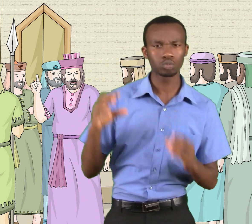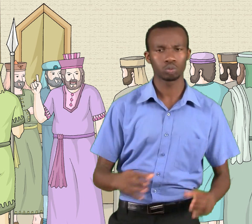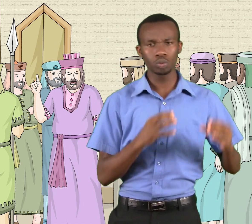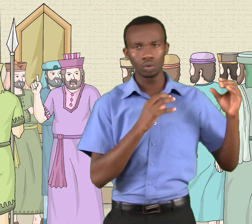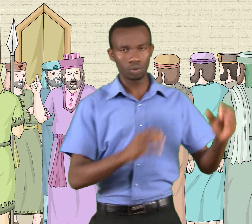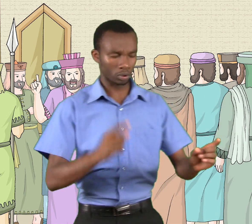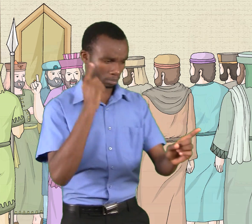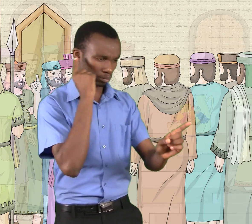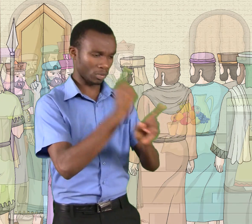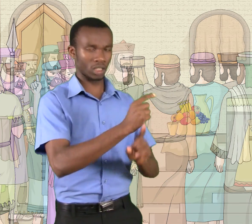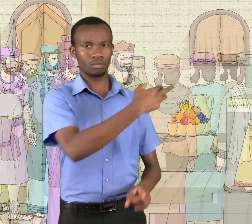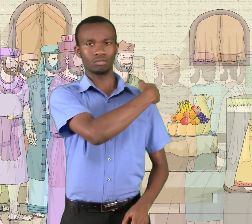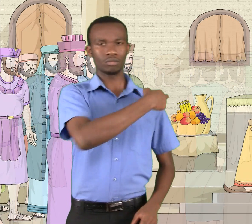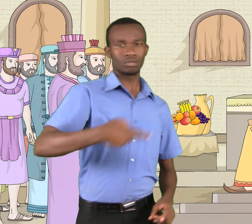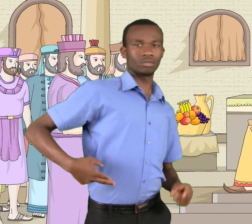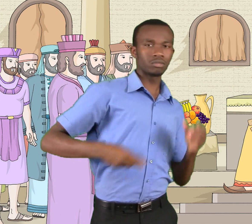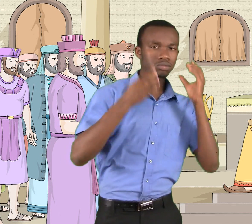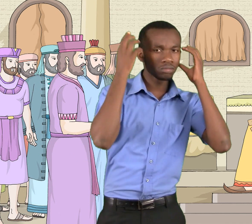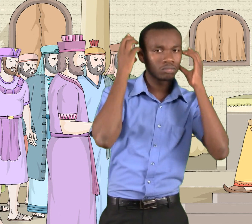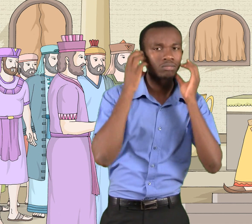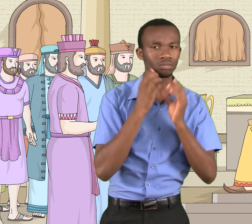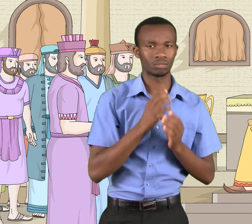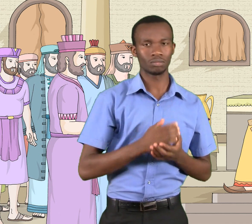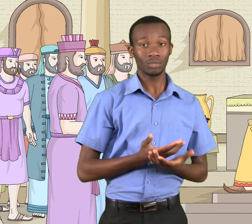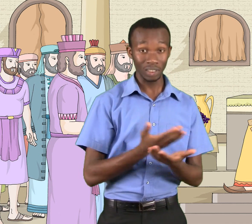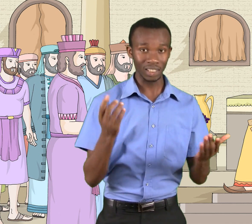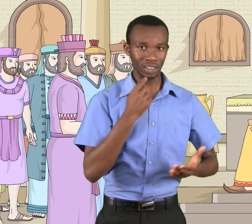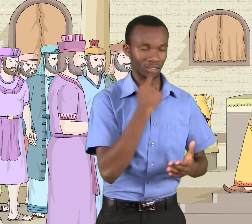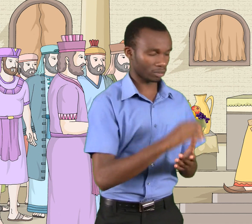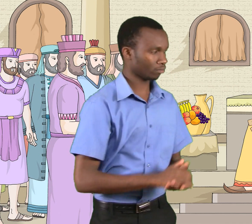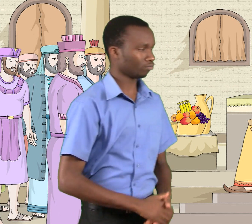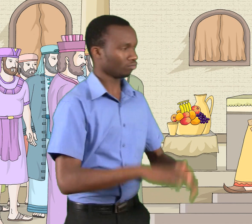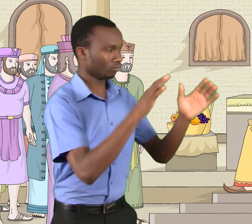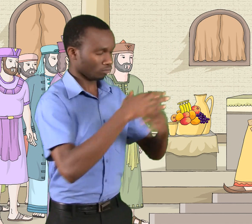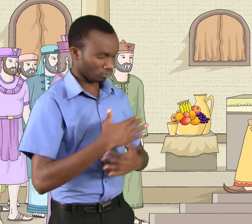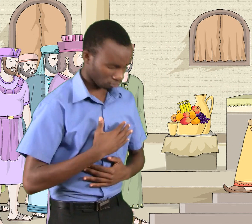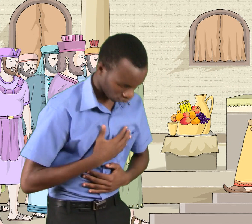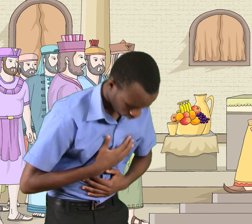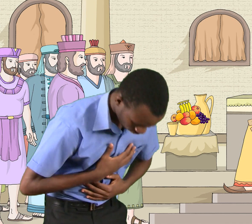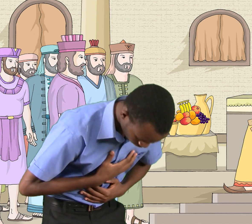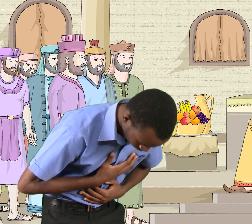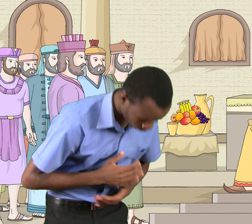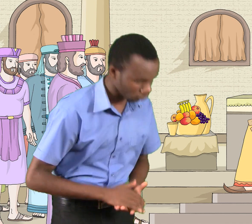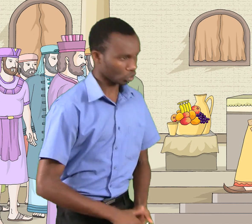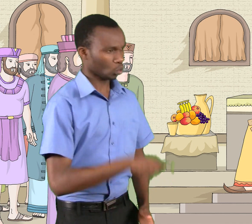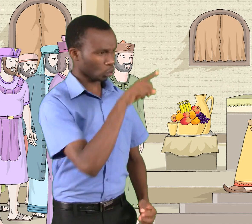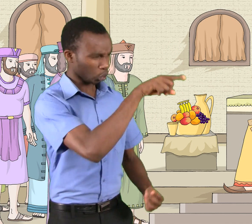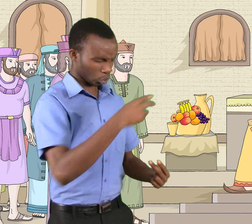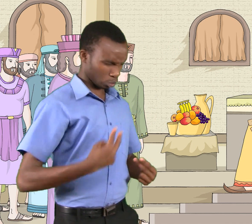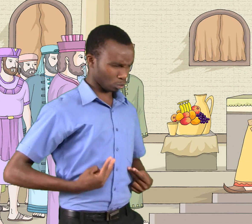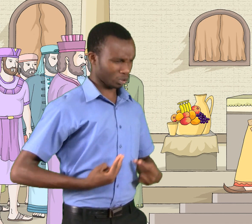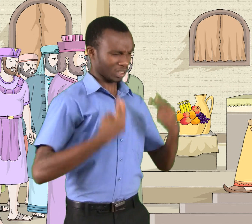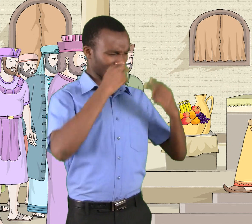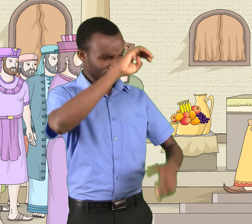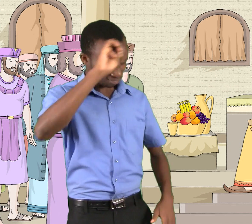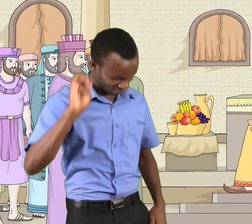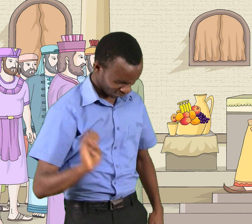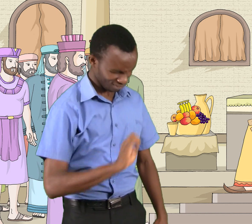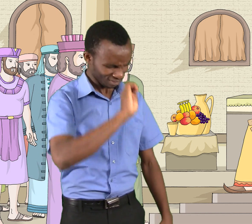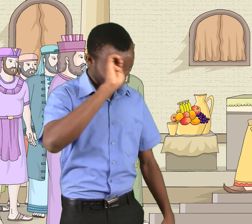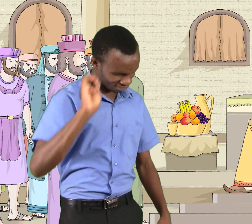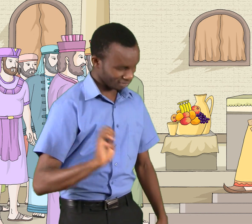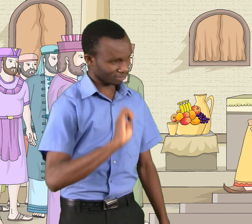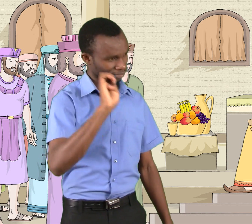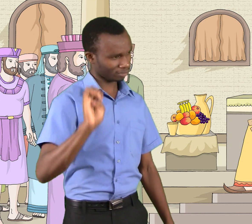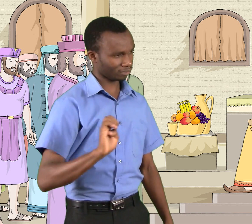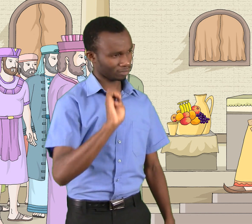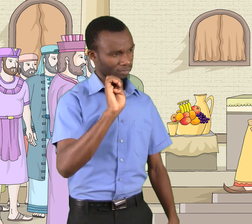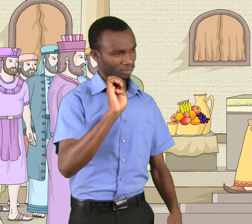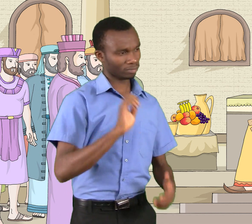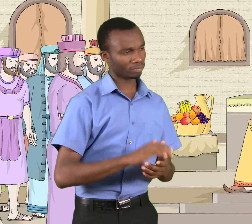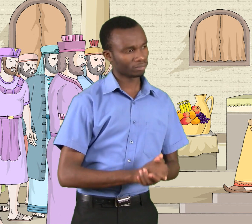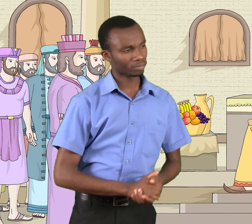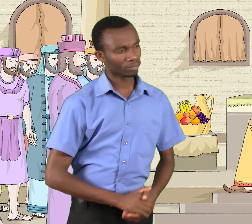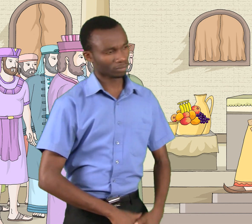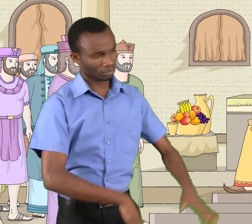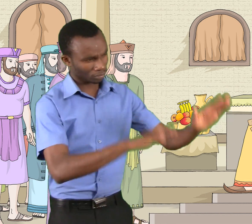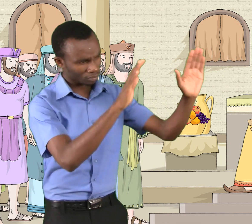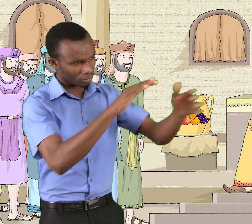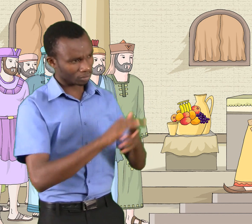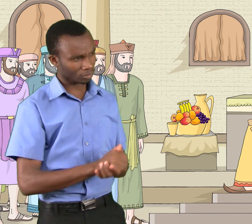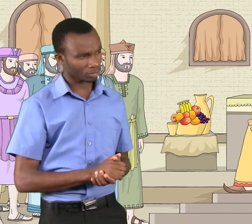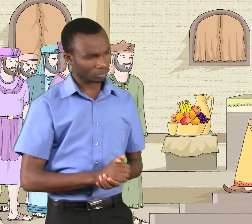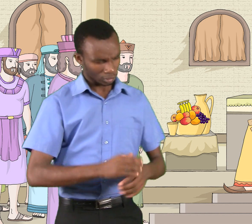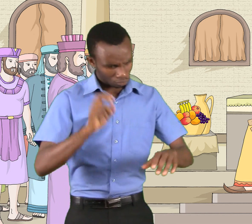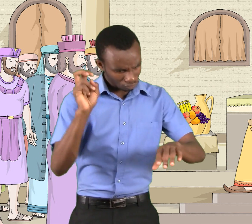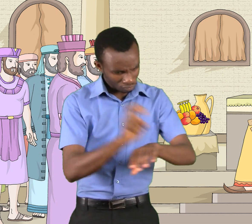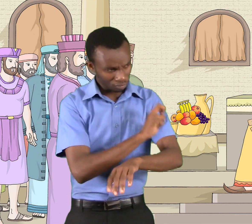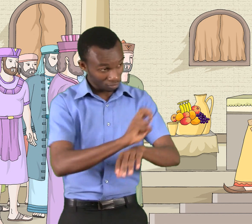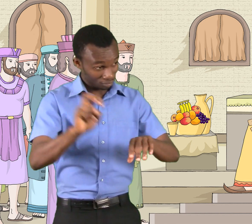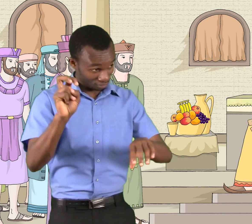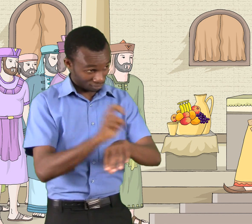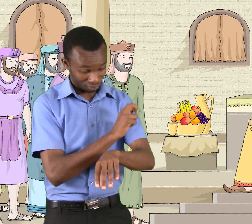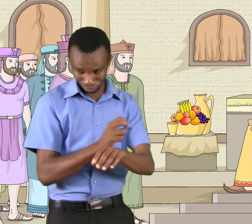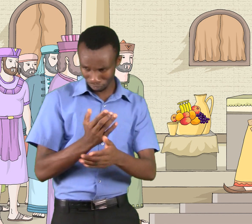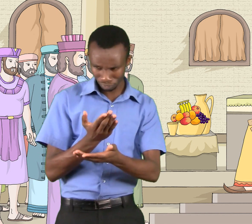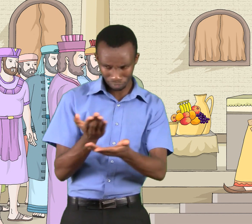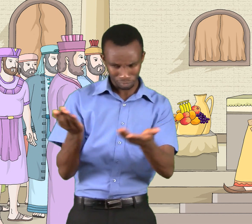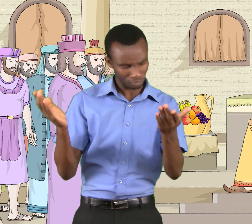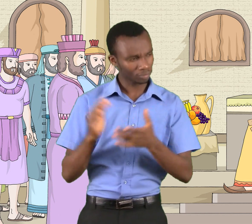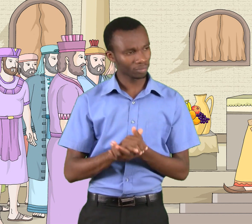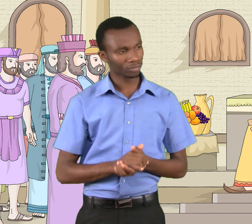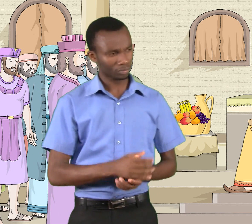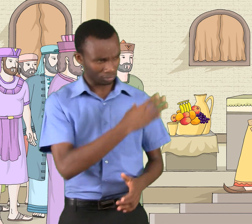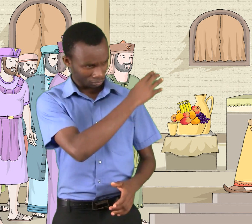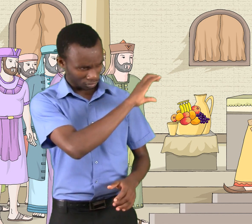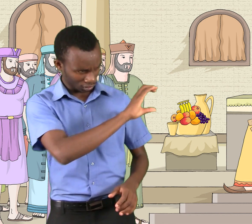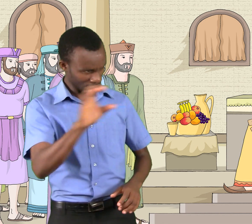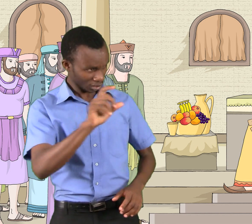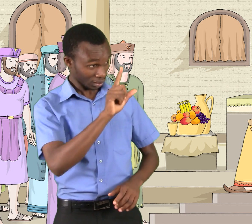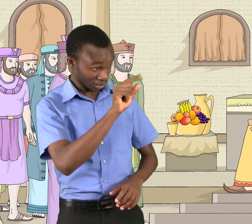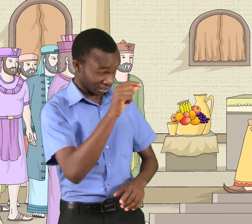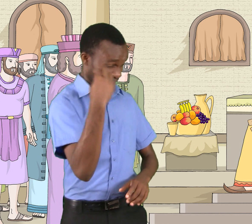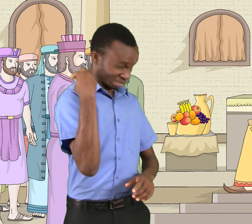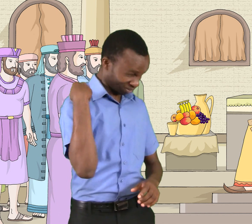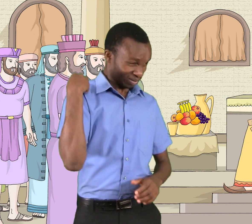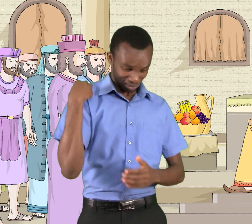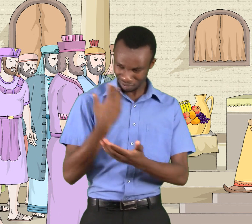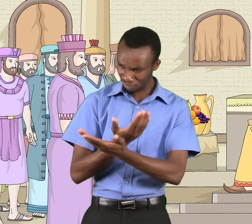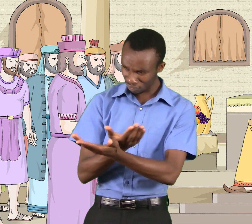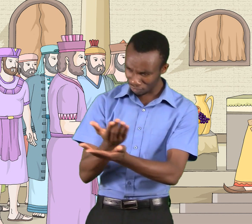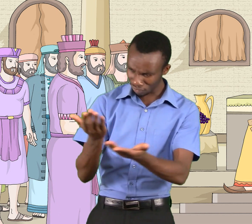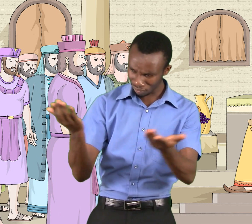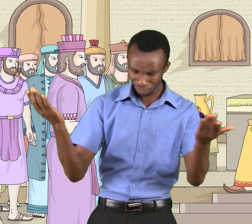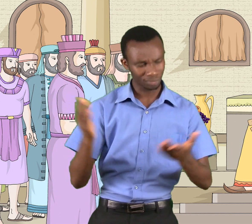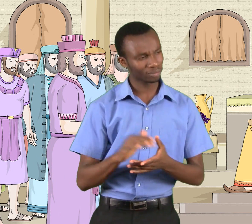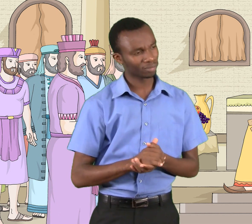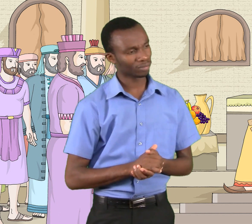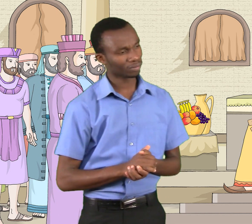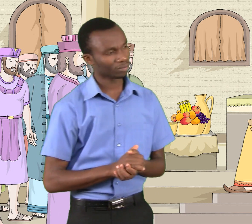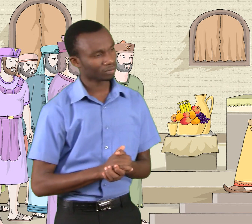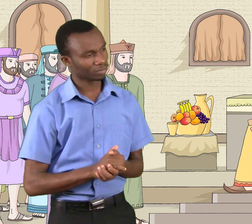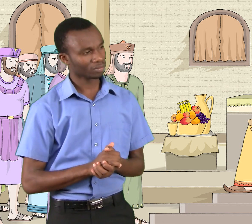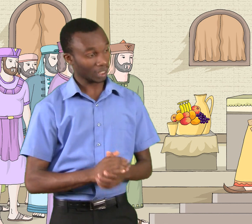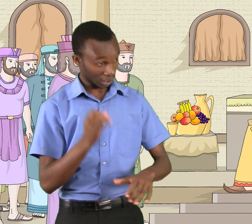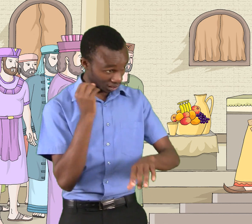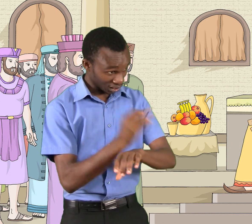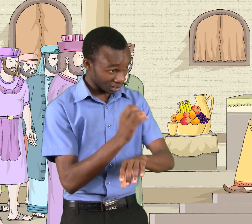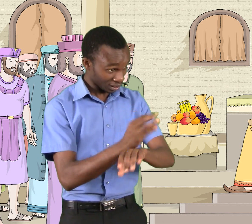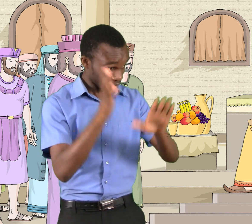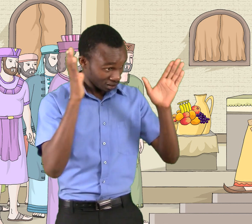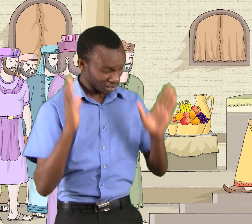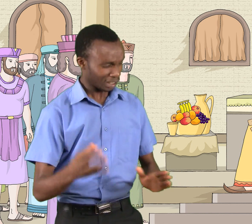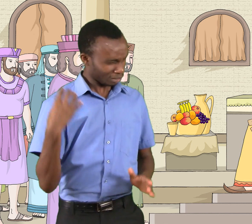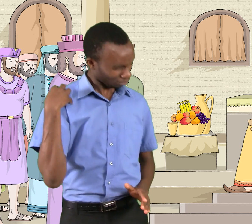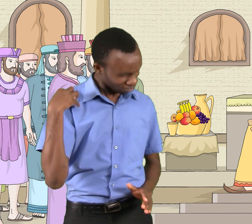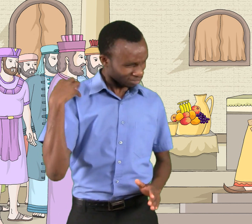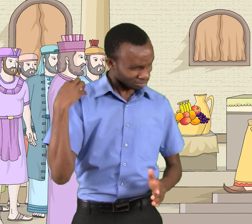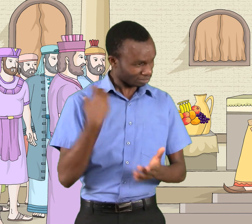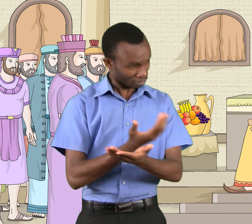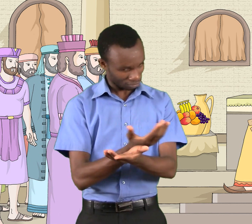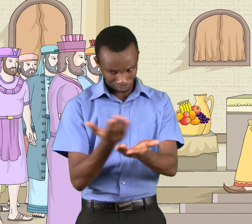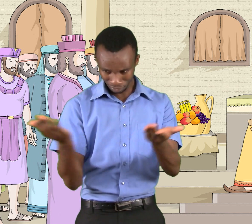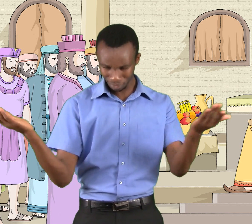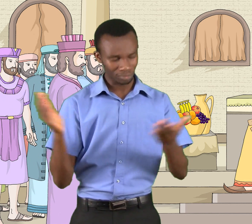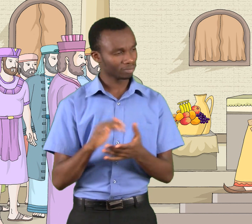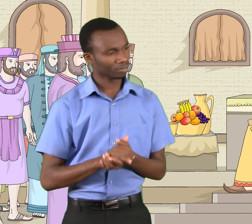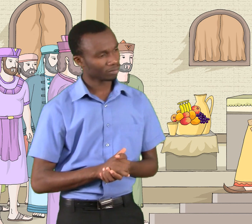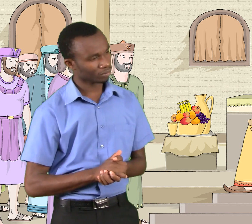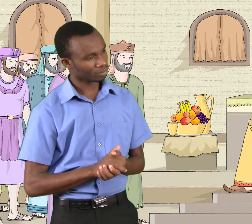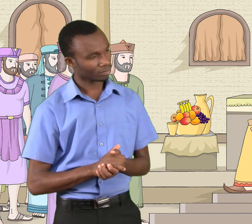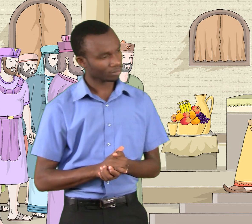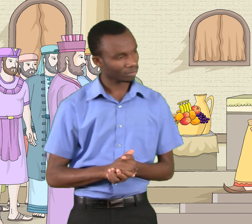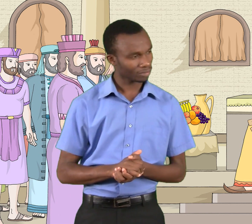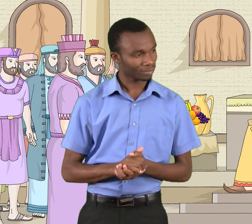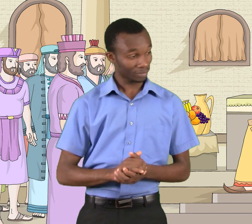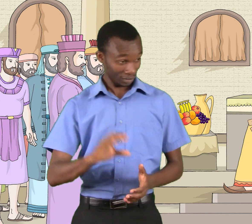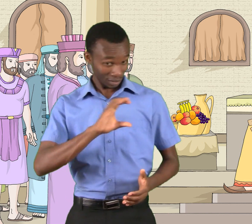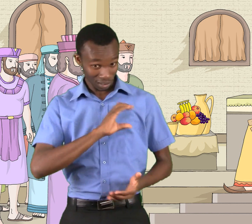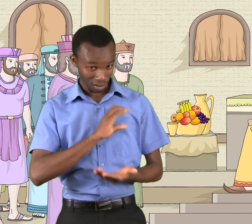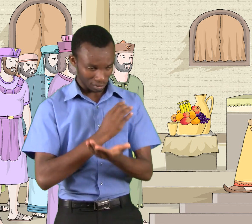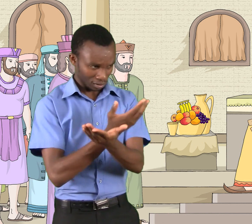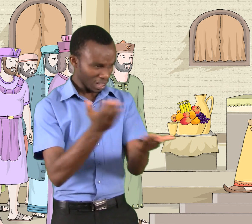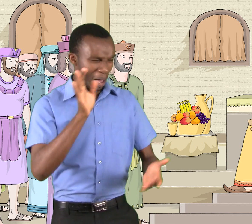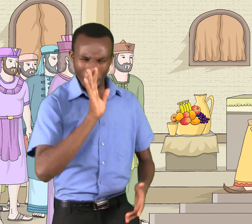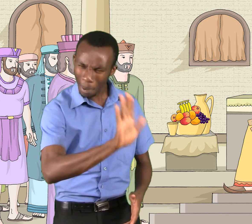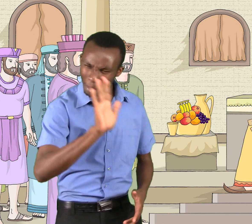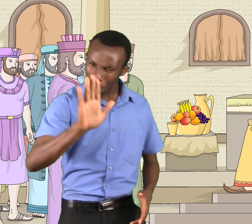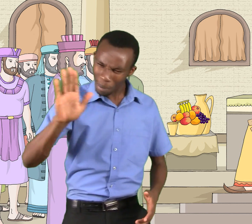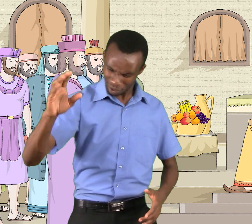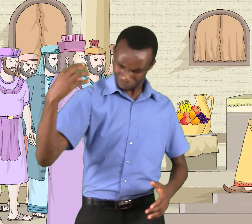So the administrators and satraps went together to the king and said, “O King Darius, may you live forever!